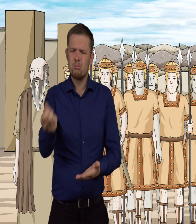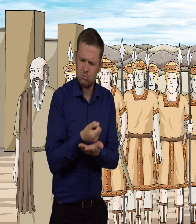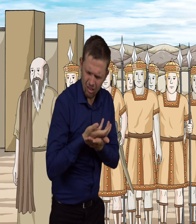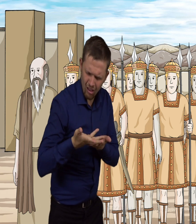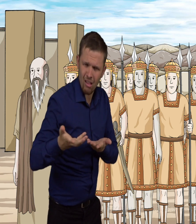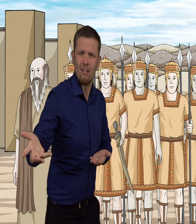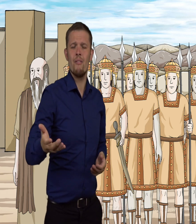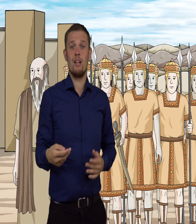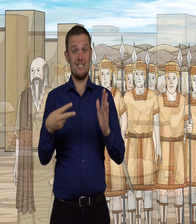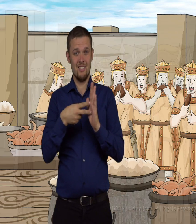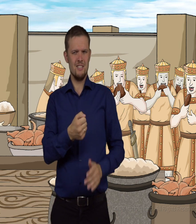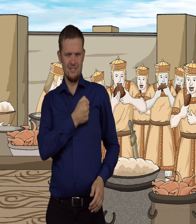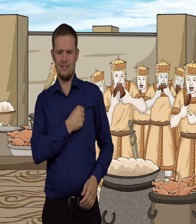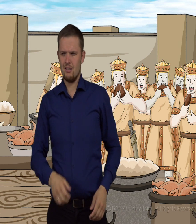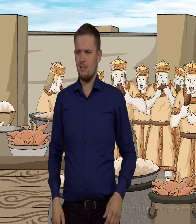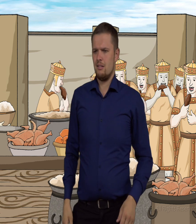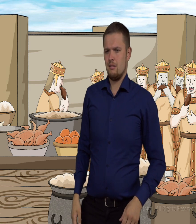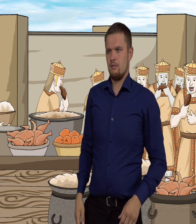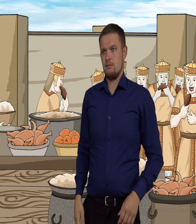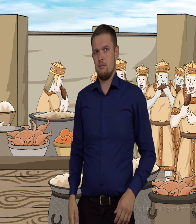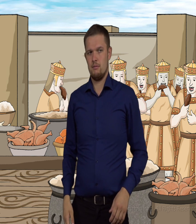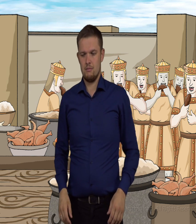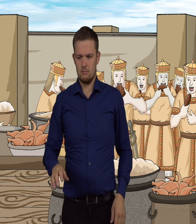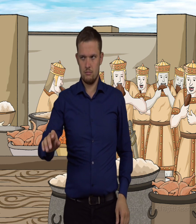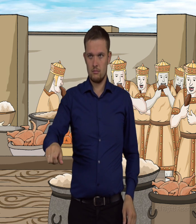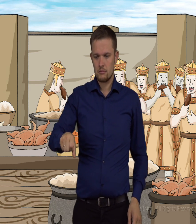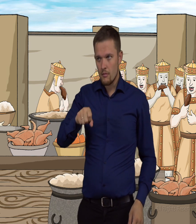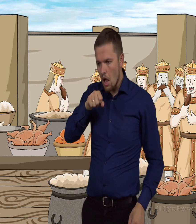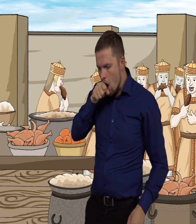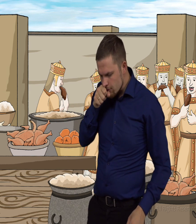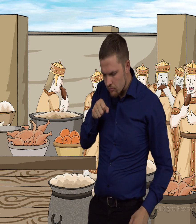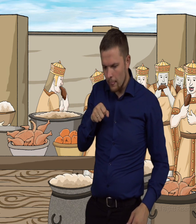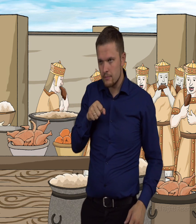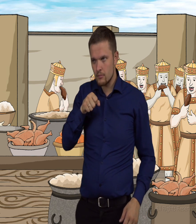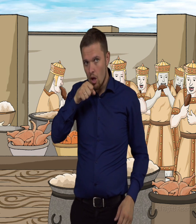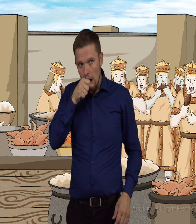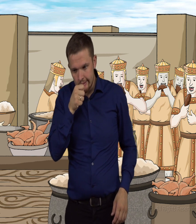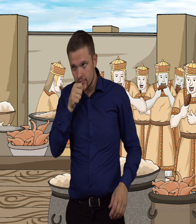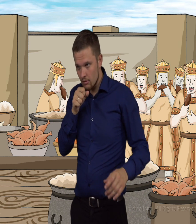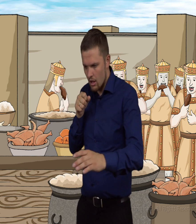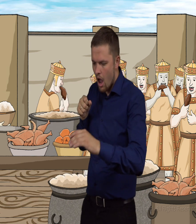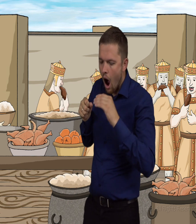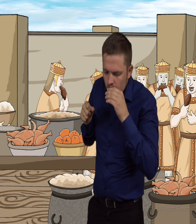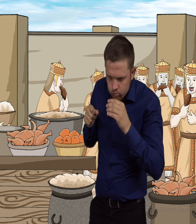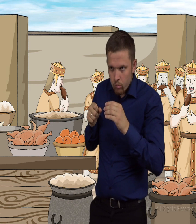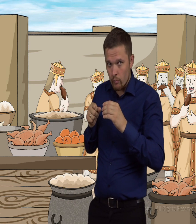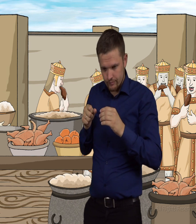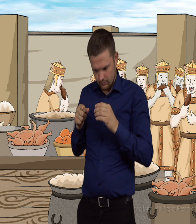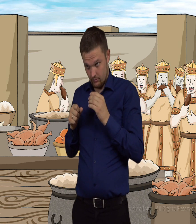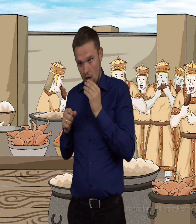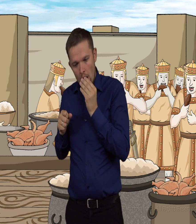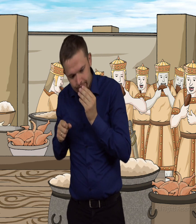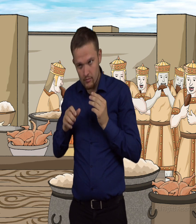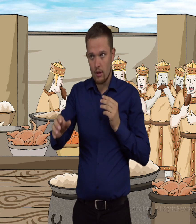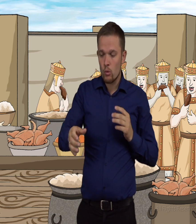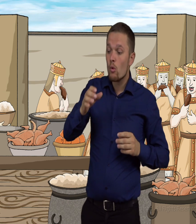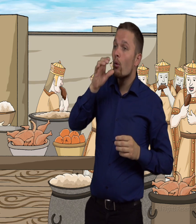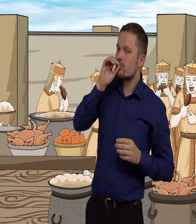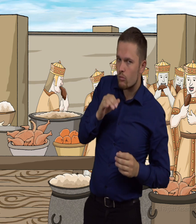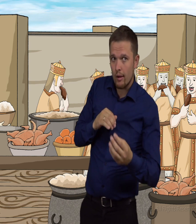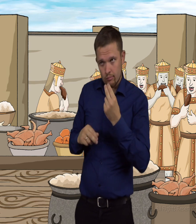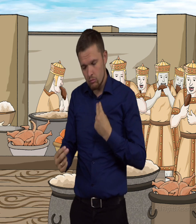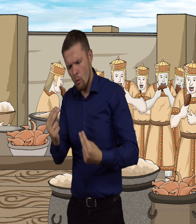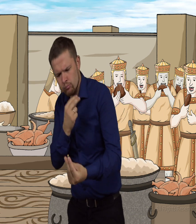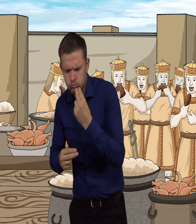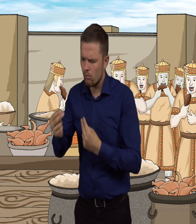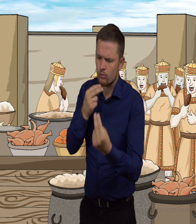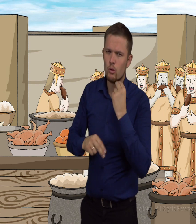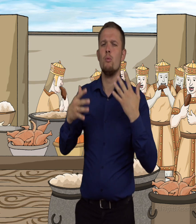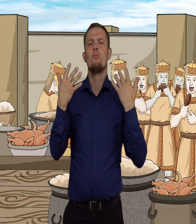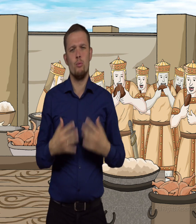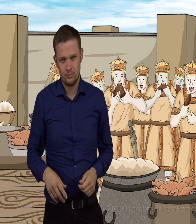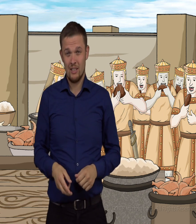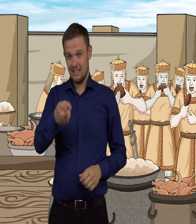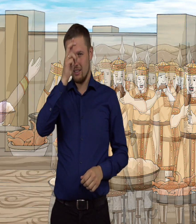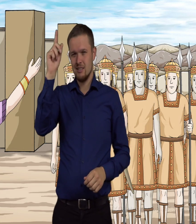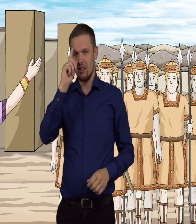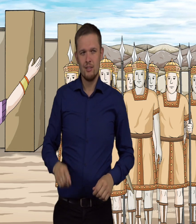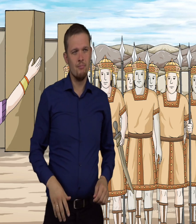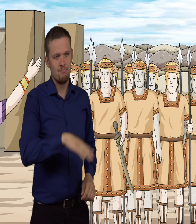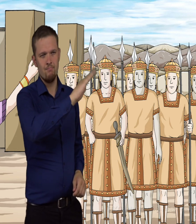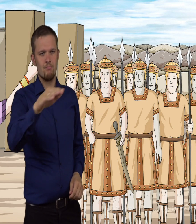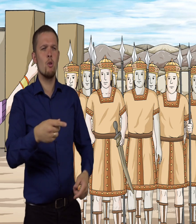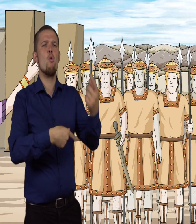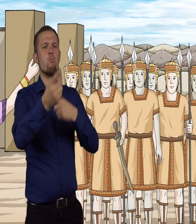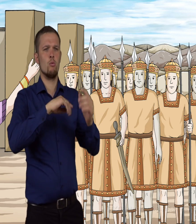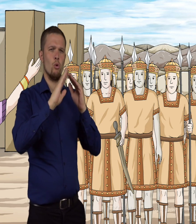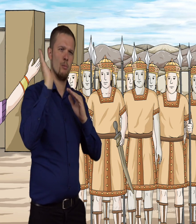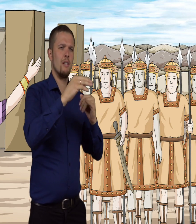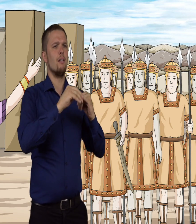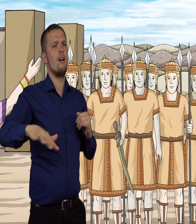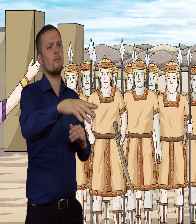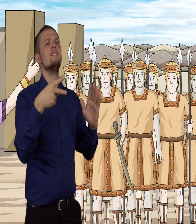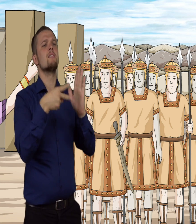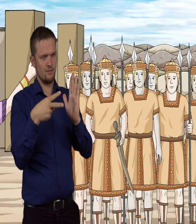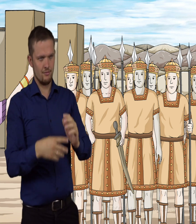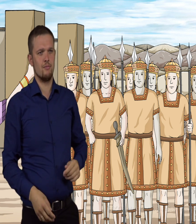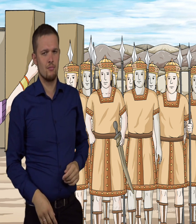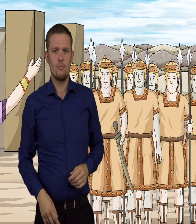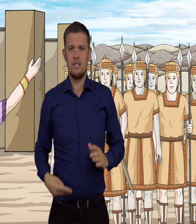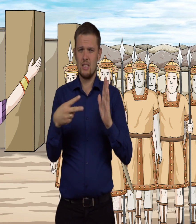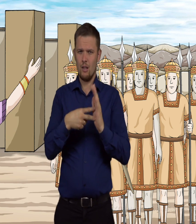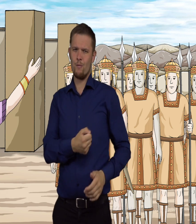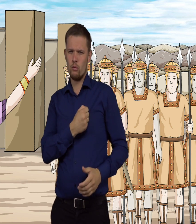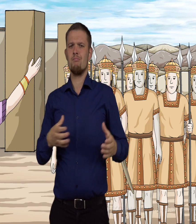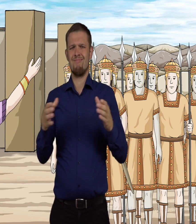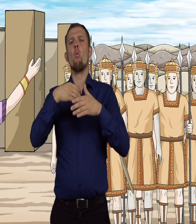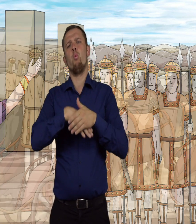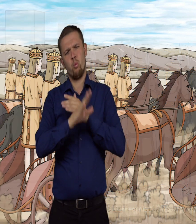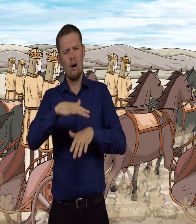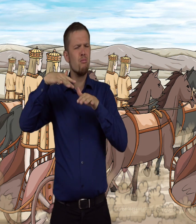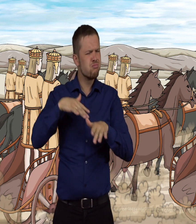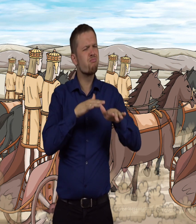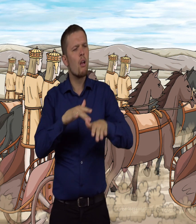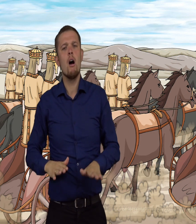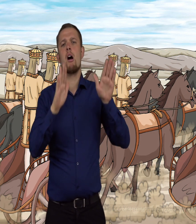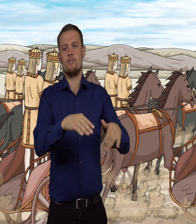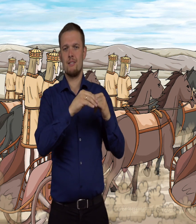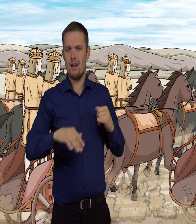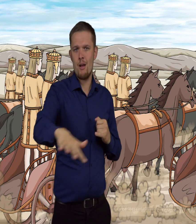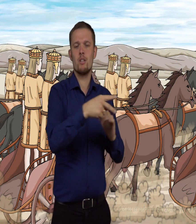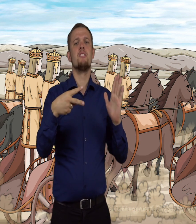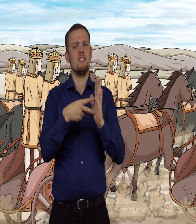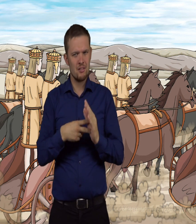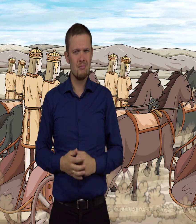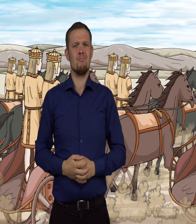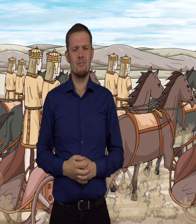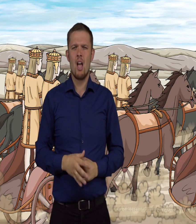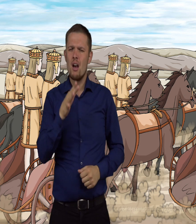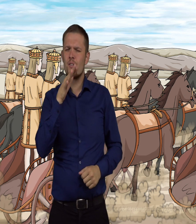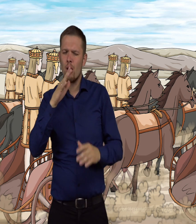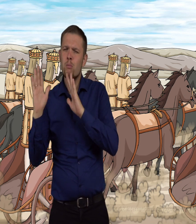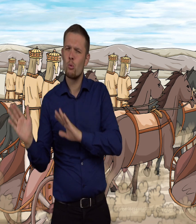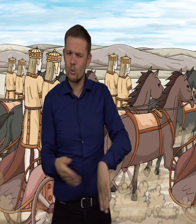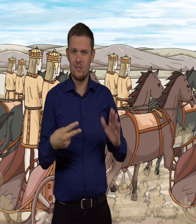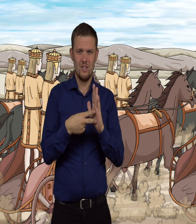So the king prepared a great feast for them, and after they had finished eating and drinking, he sent them away, and they returned to their master.